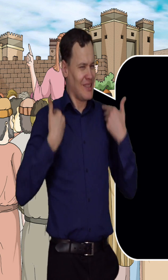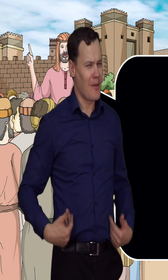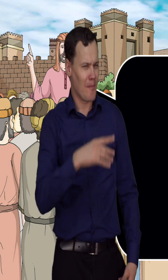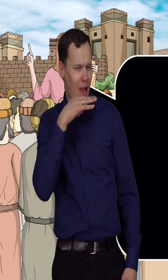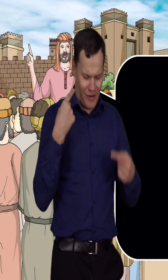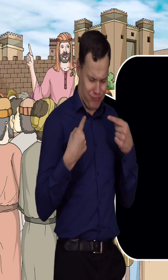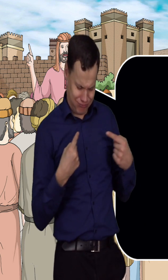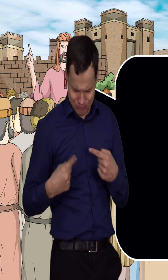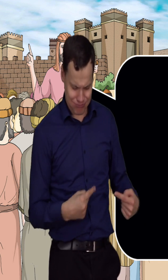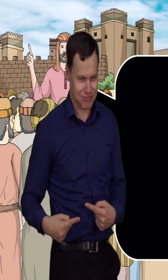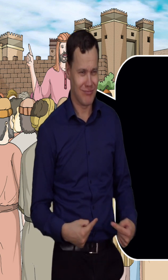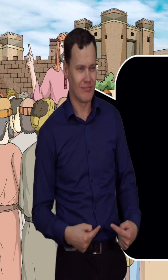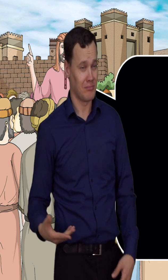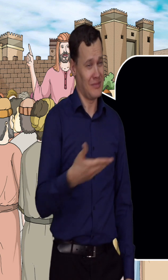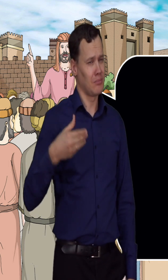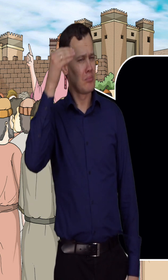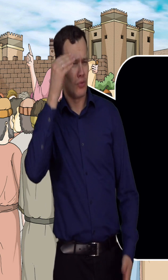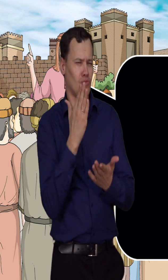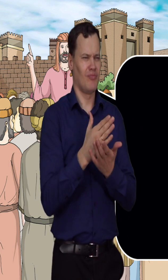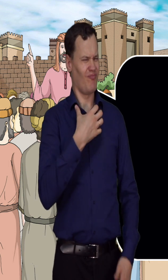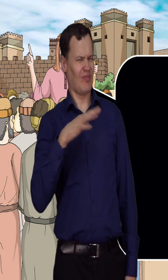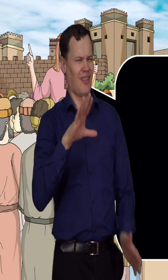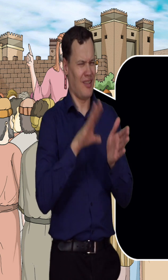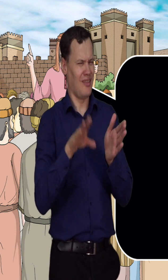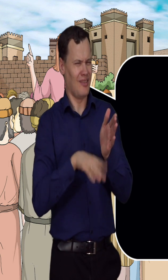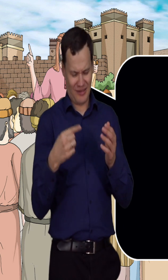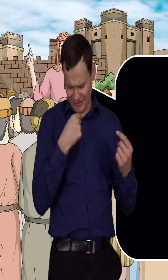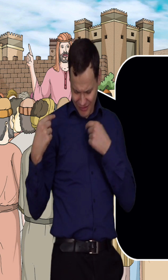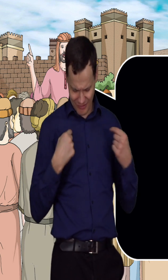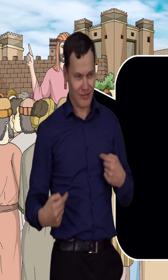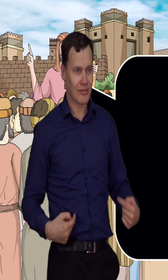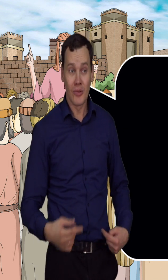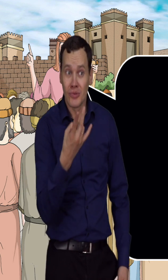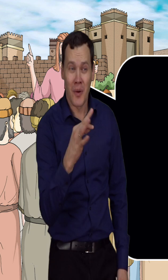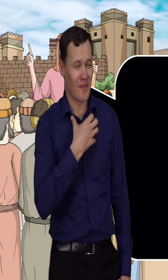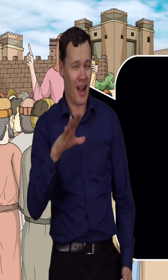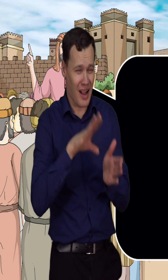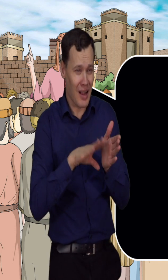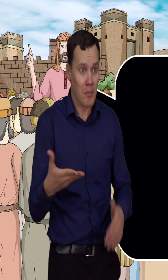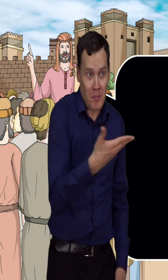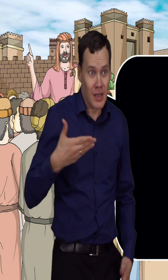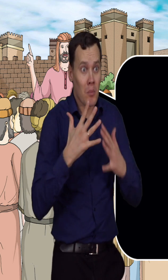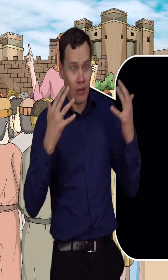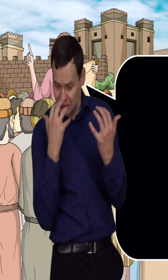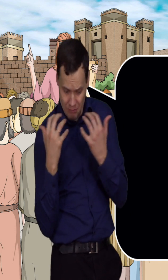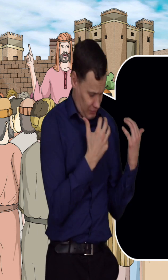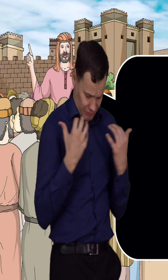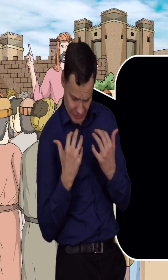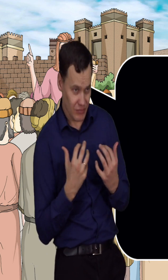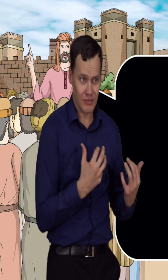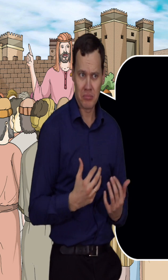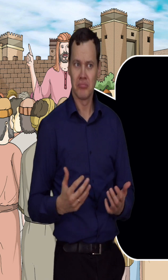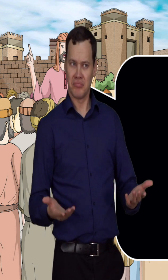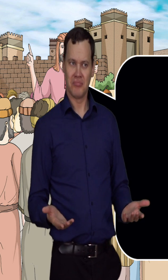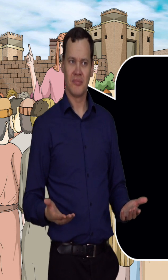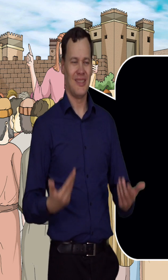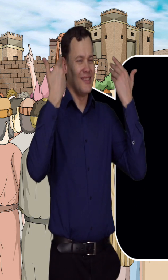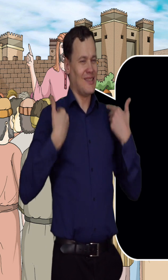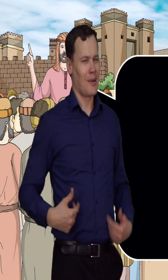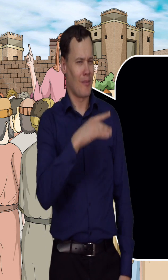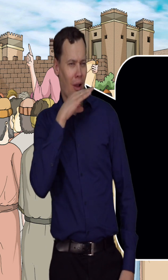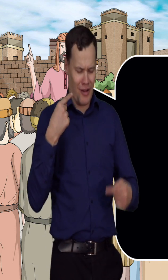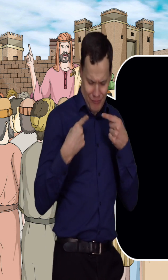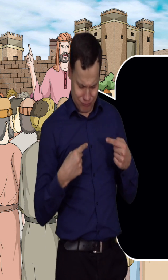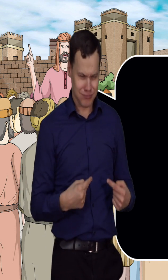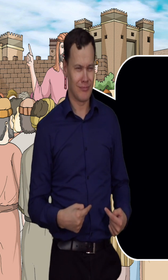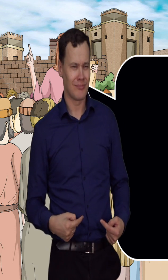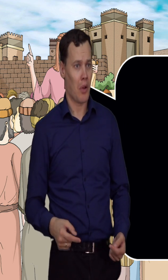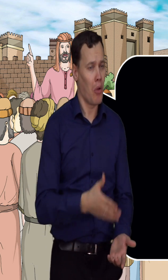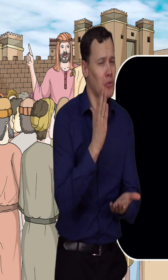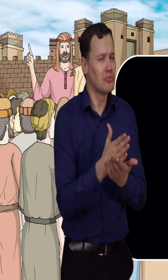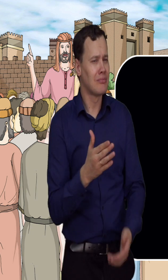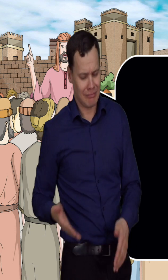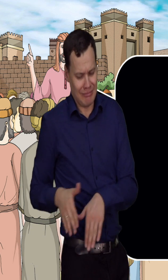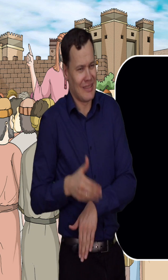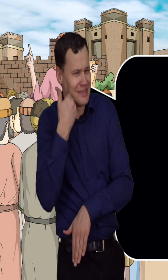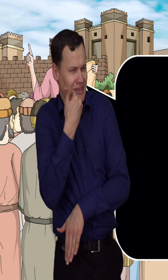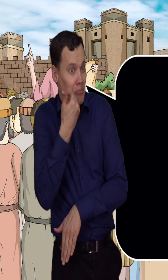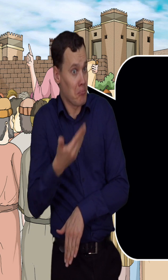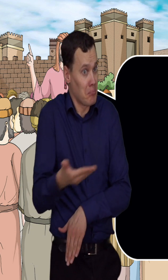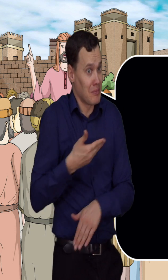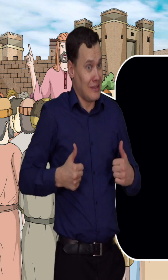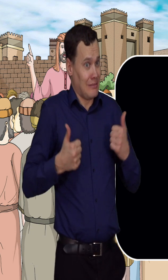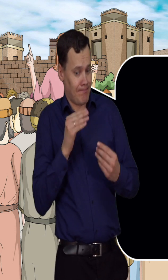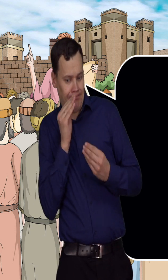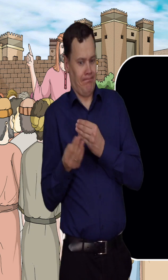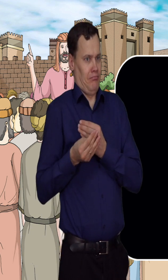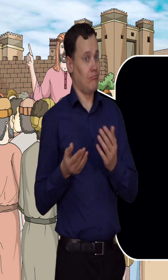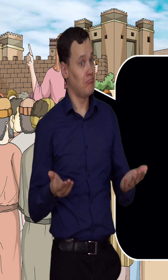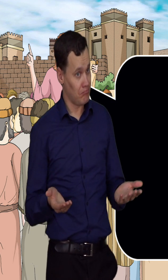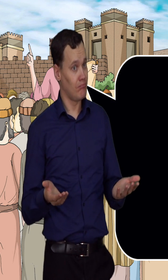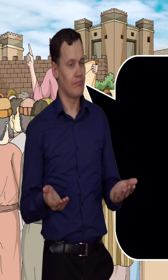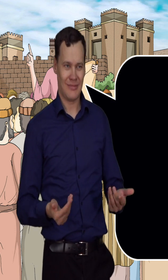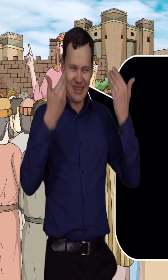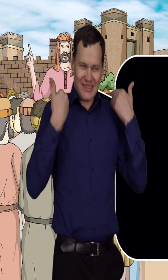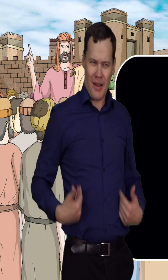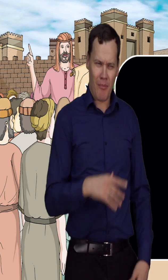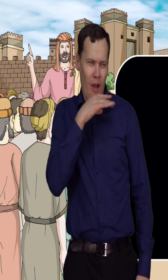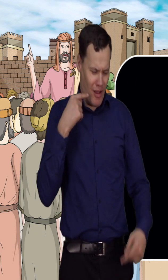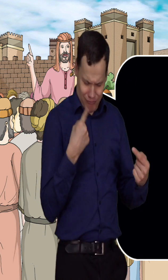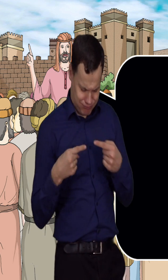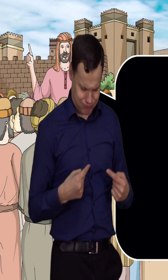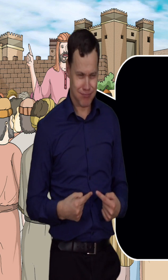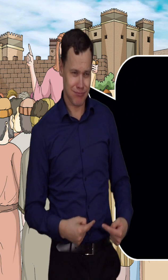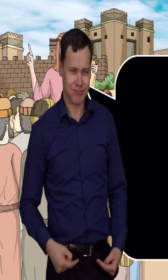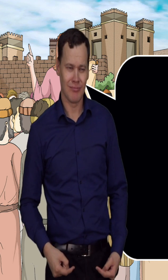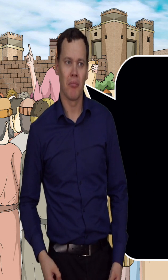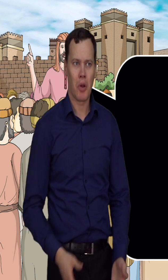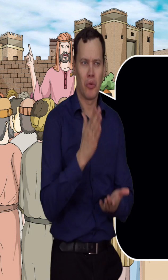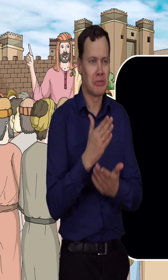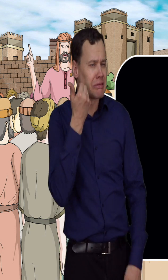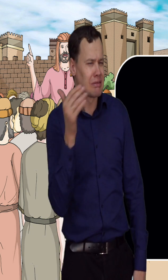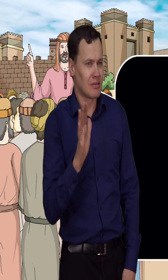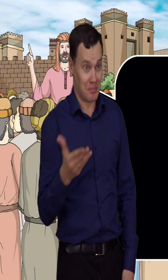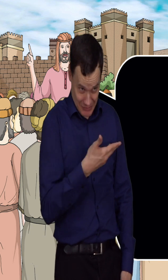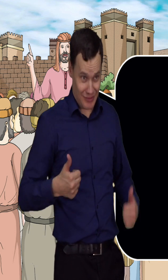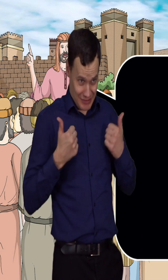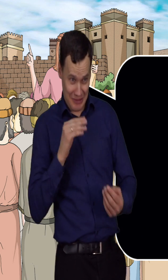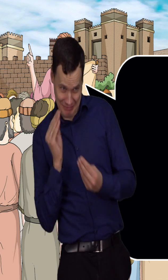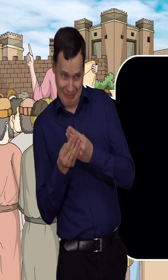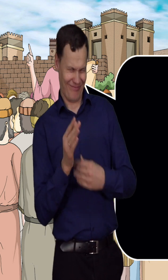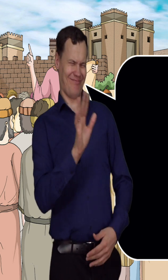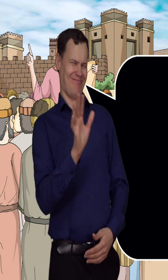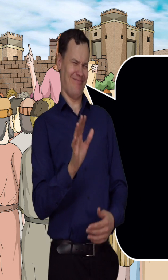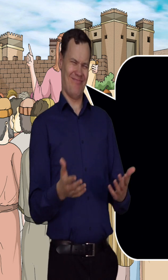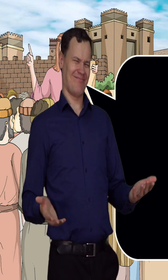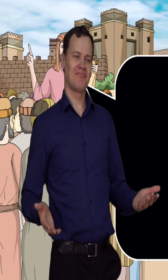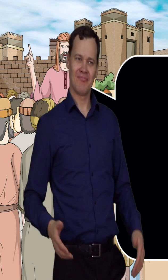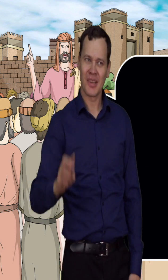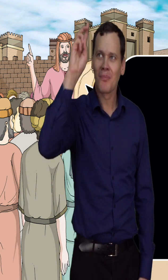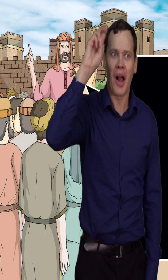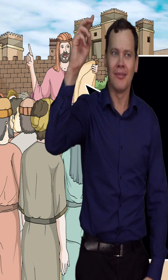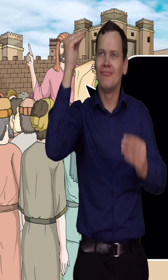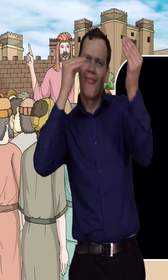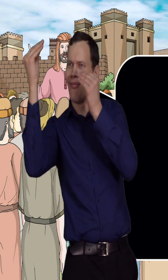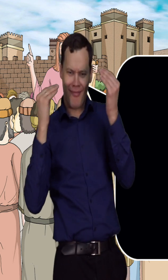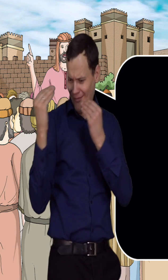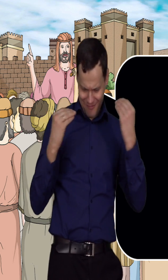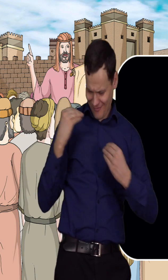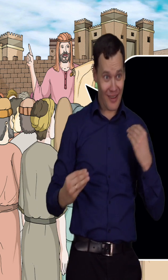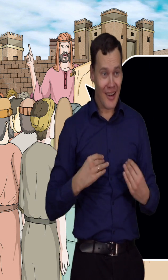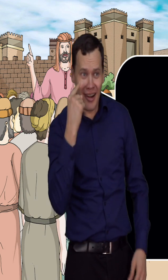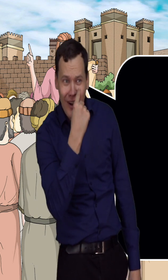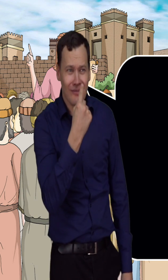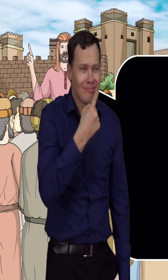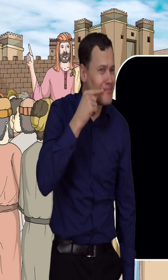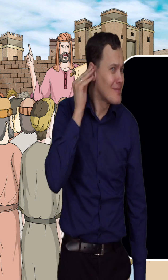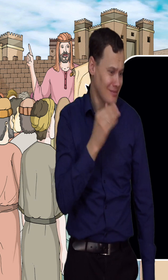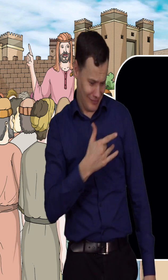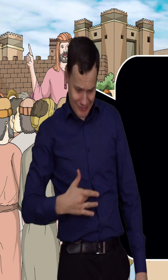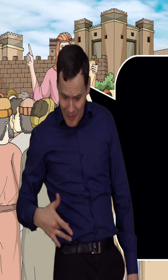And our unpresentable parts are treated with special modesty, whereas our presentable parts have no such need.